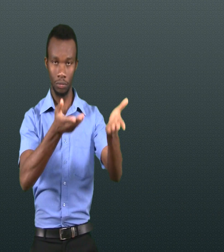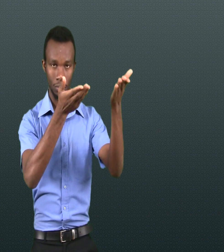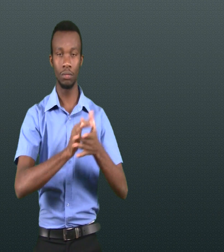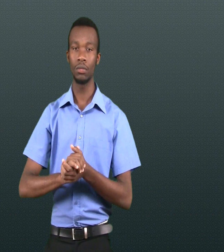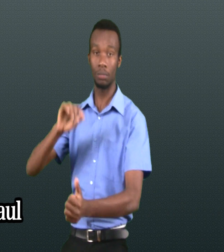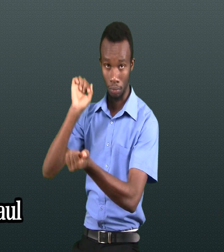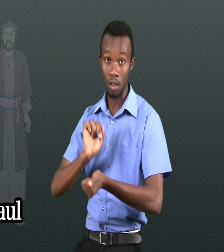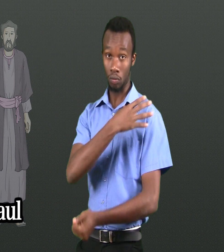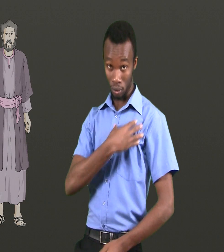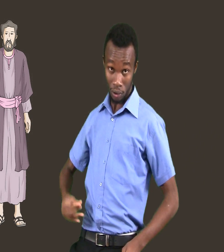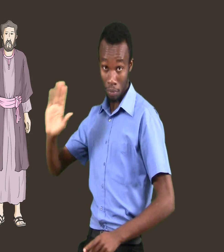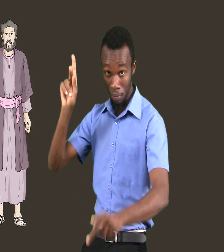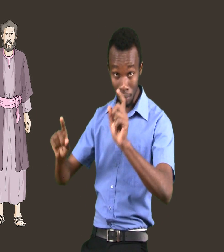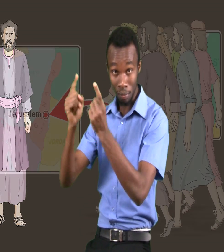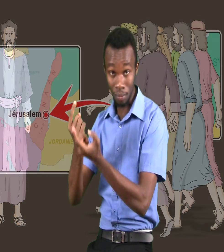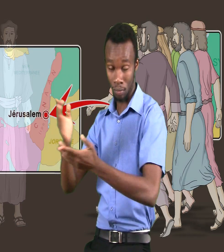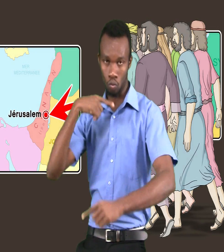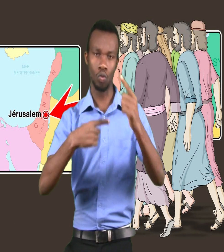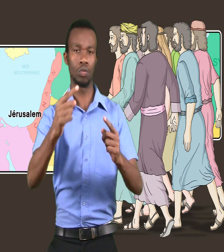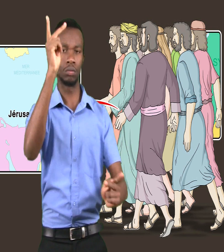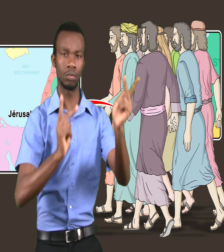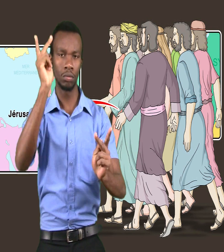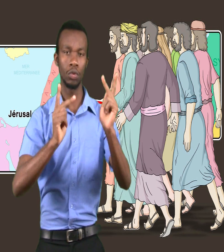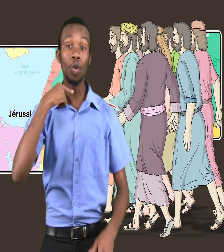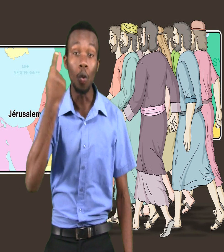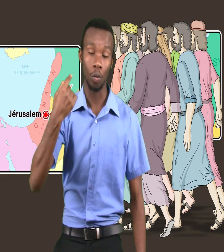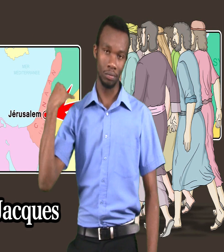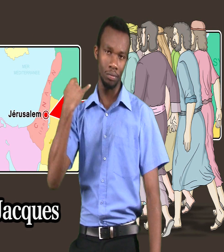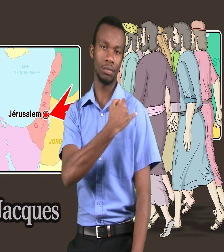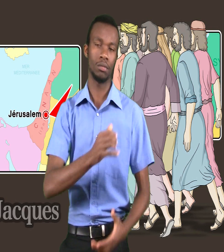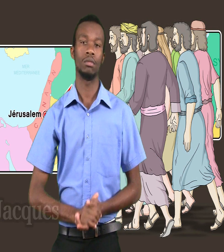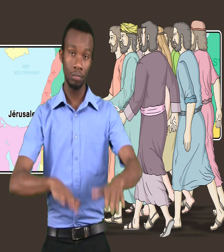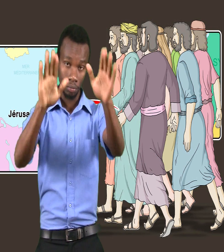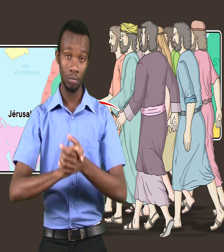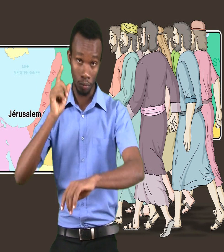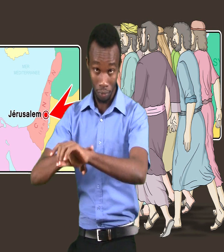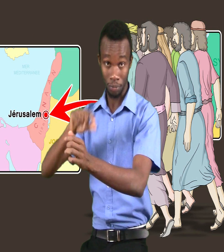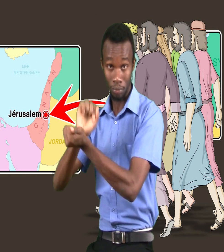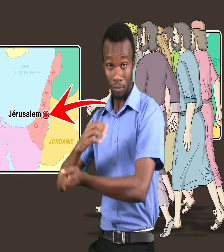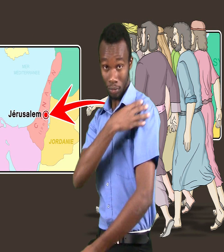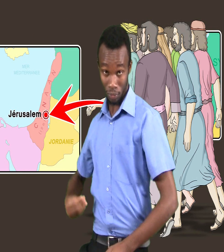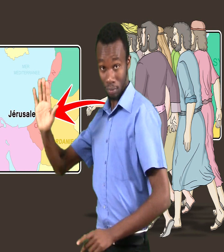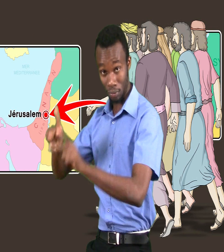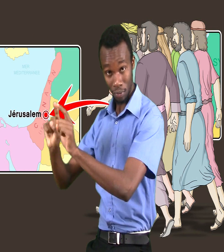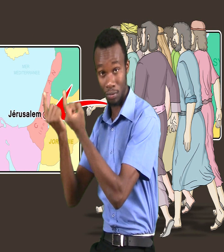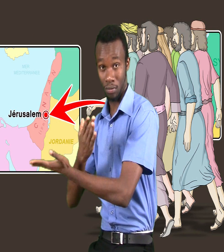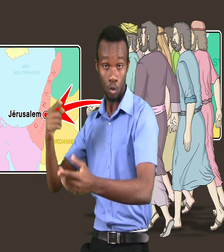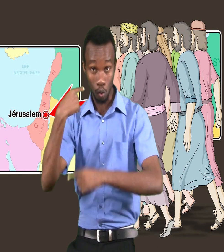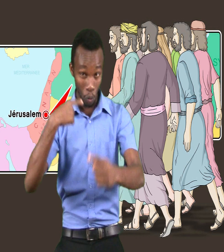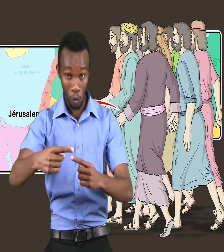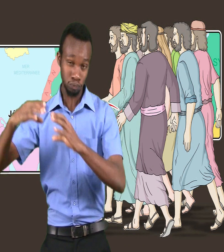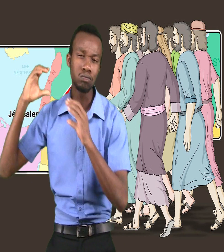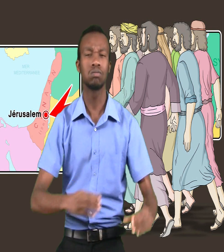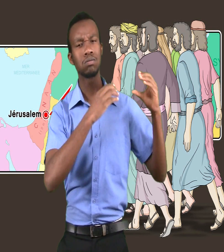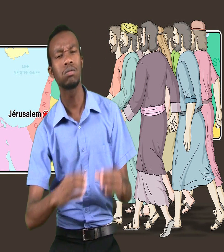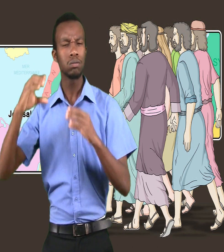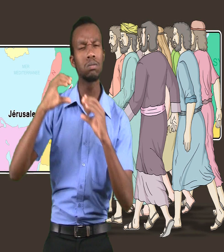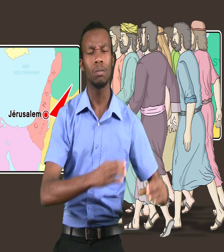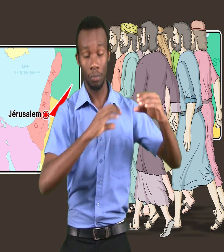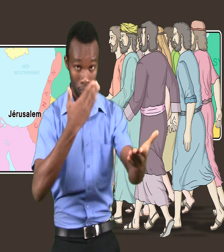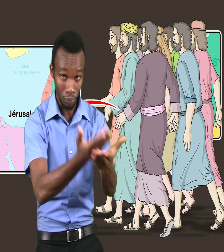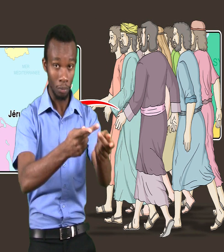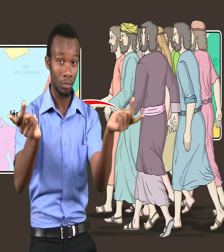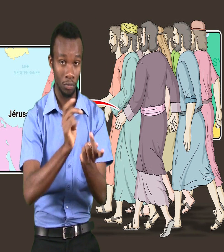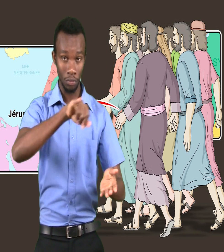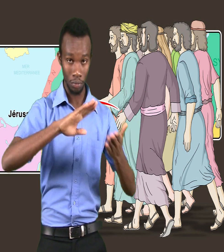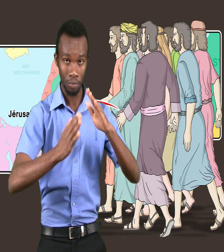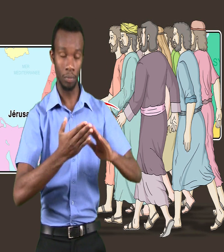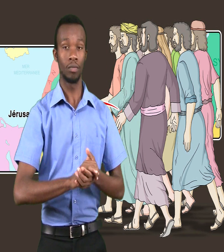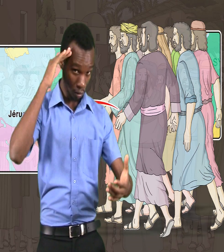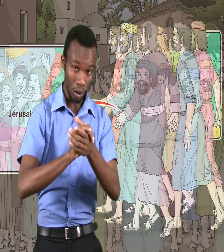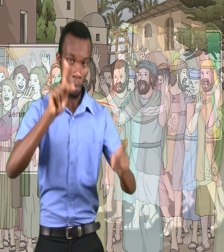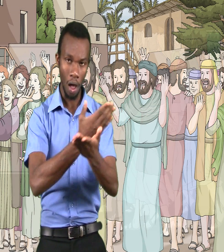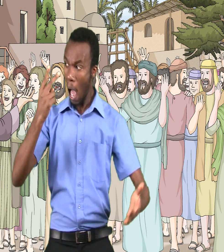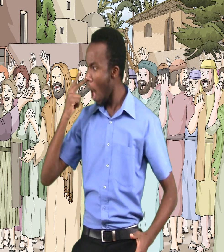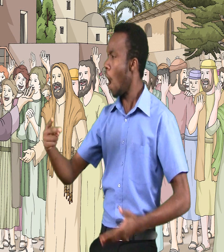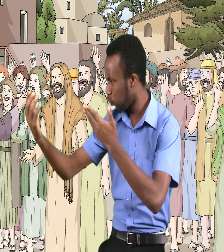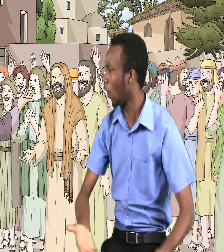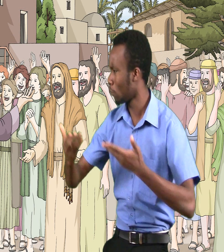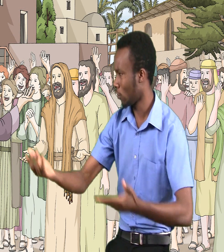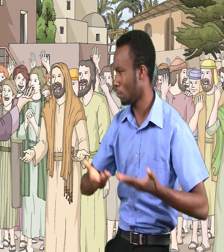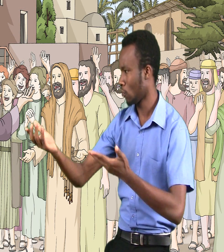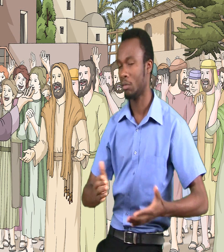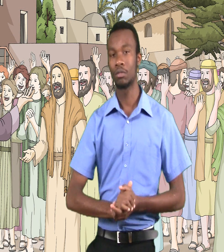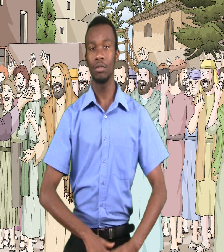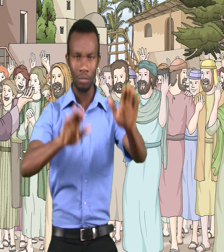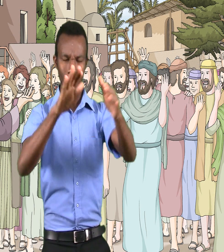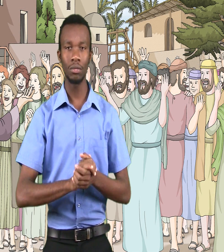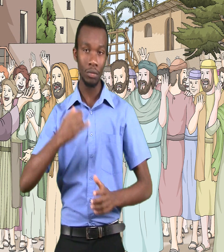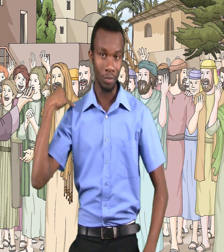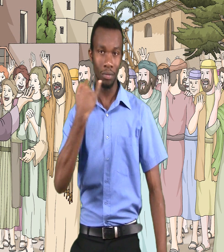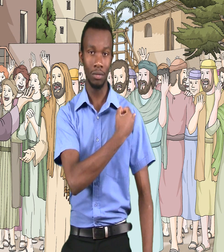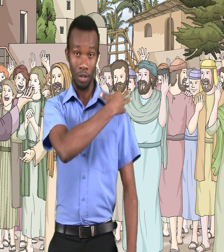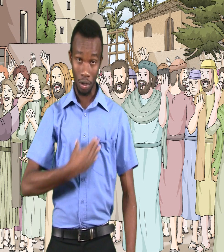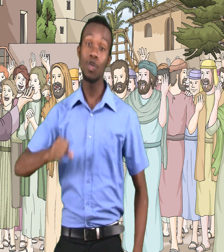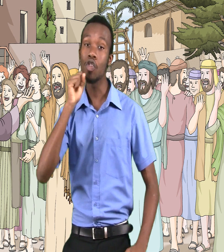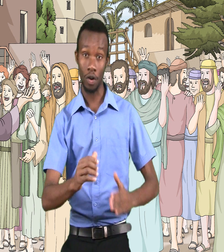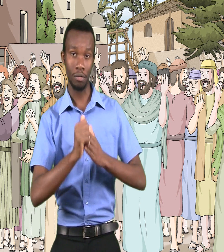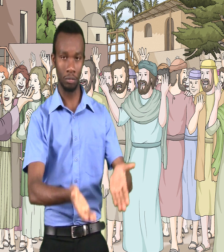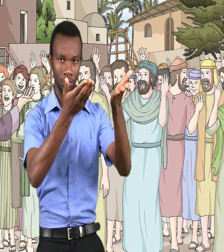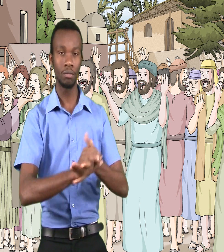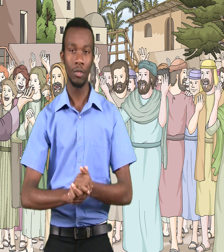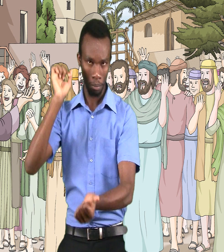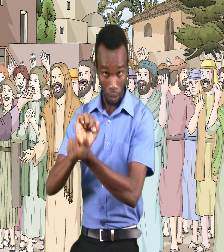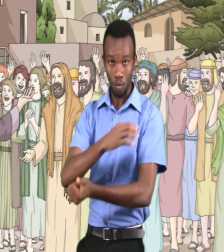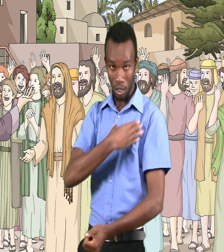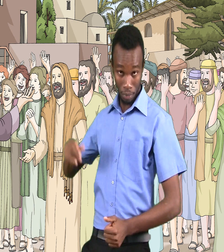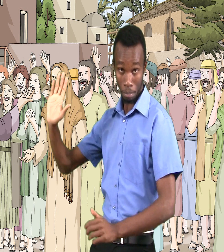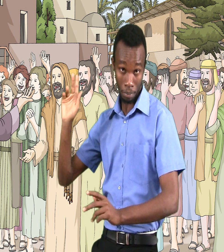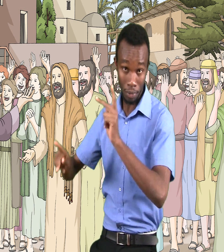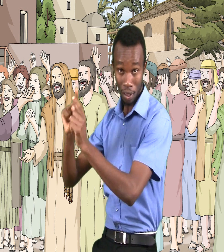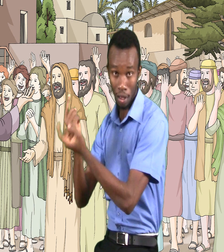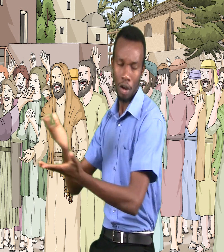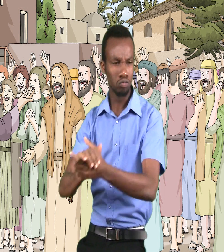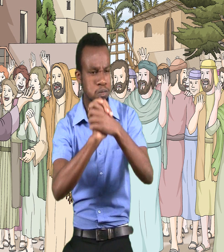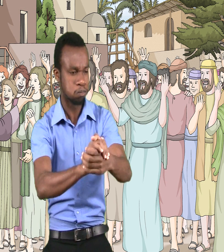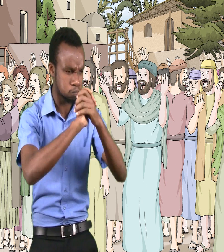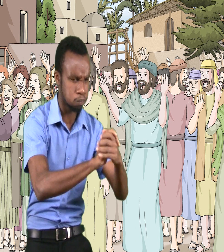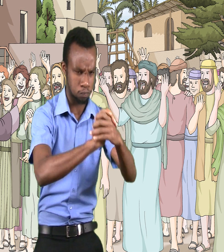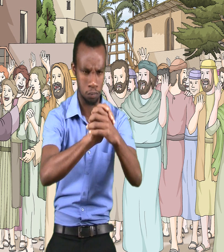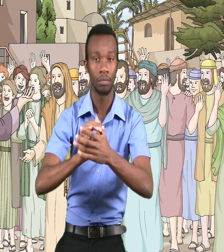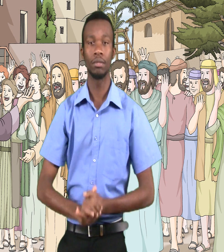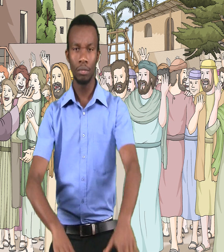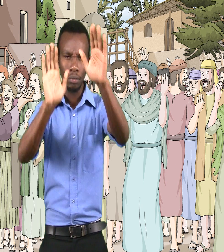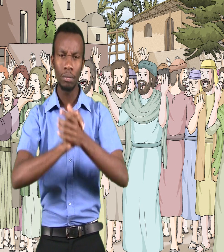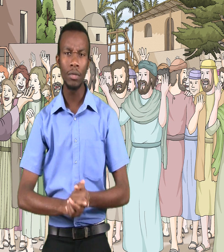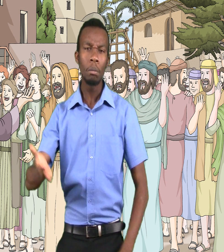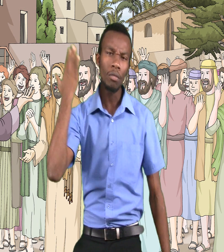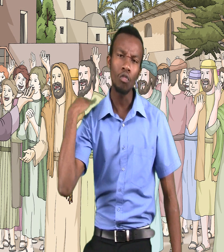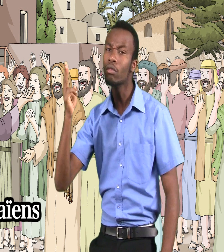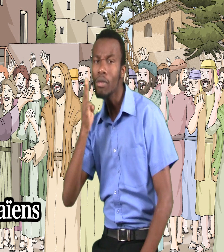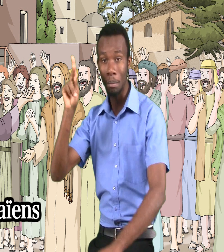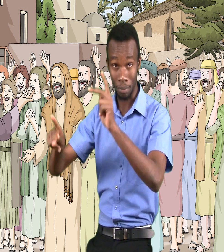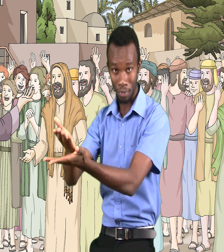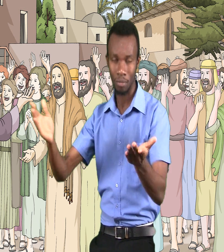When we arrived in Jerusalem, the brothers welcomed us joyfully. The next day Paul went in with us to see James, and all the elders were present.